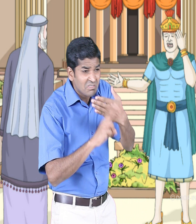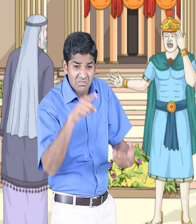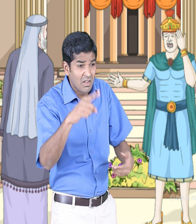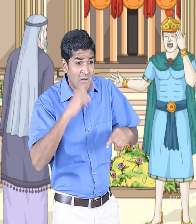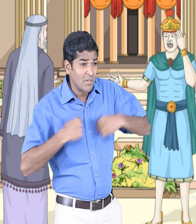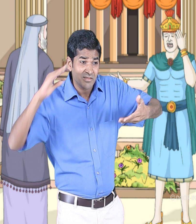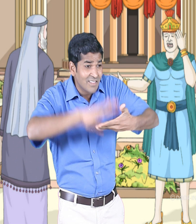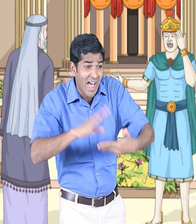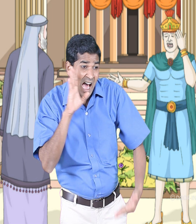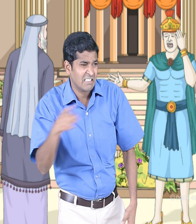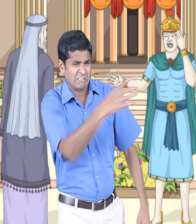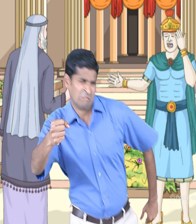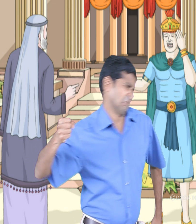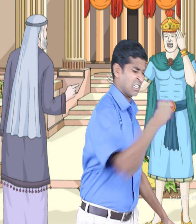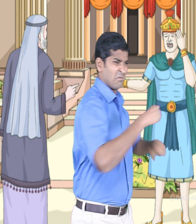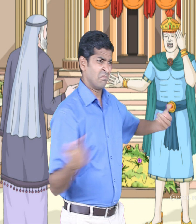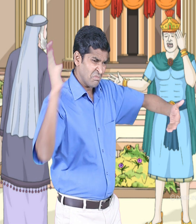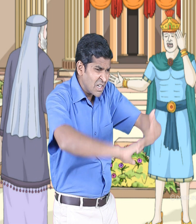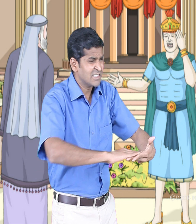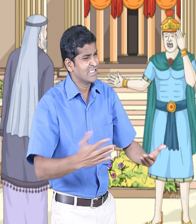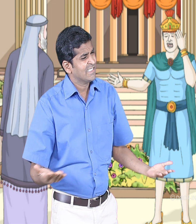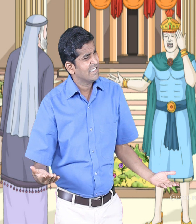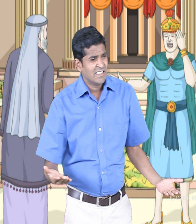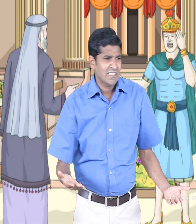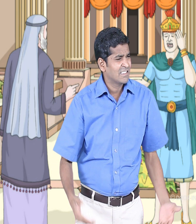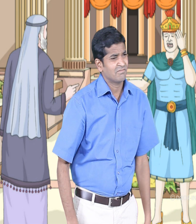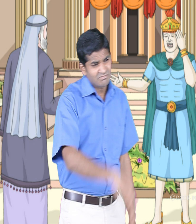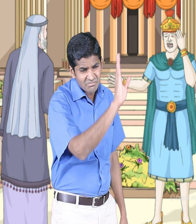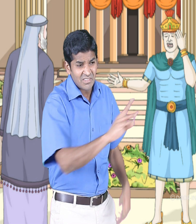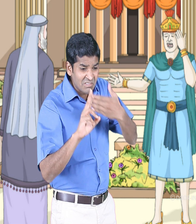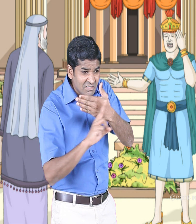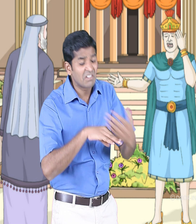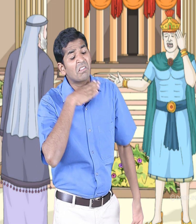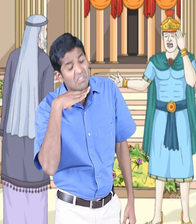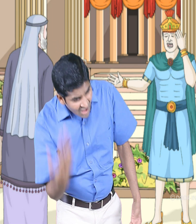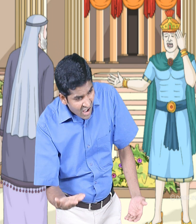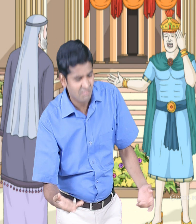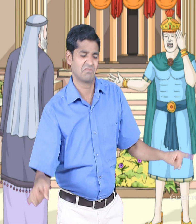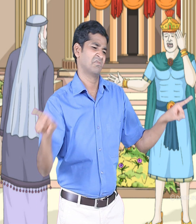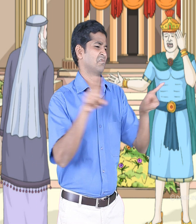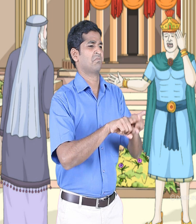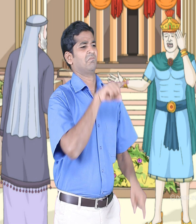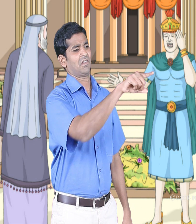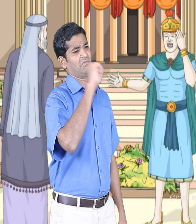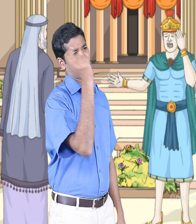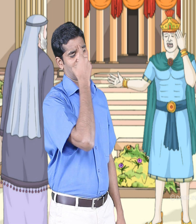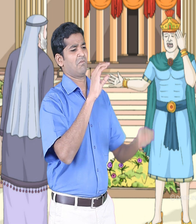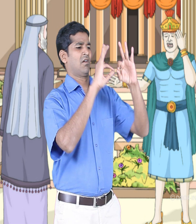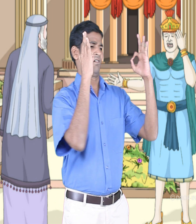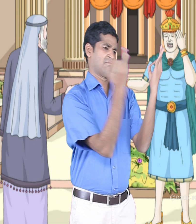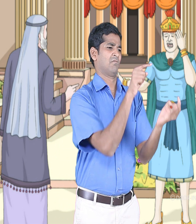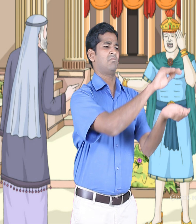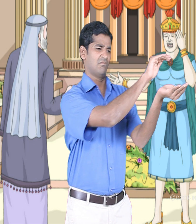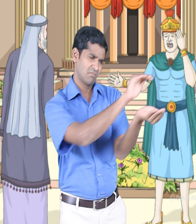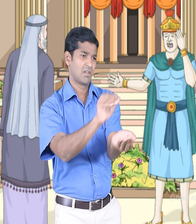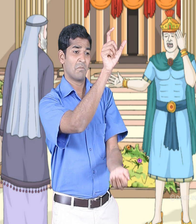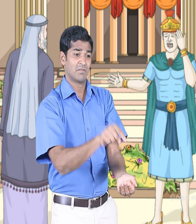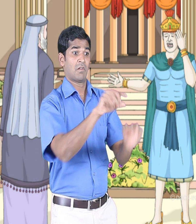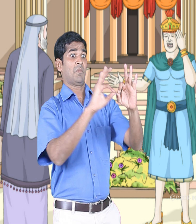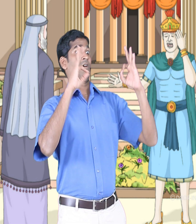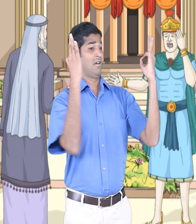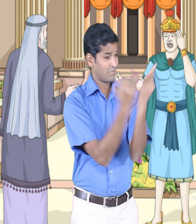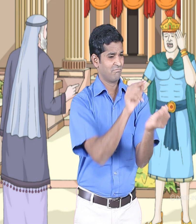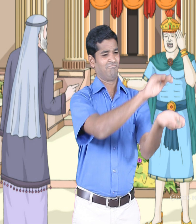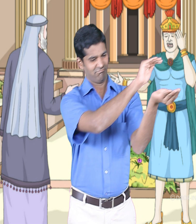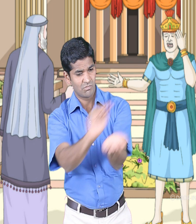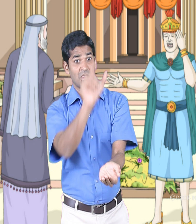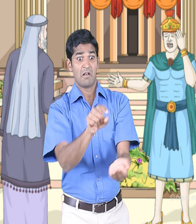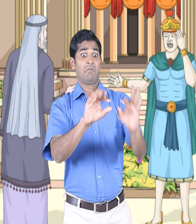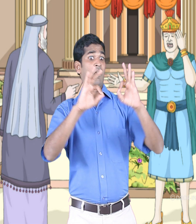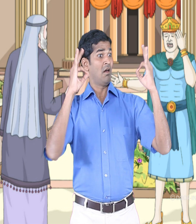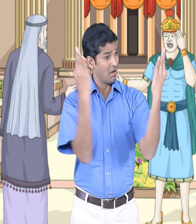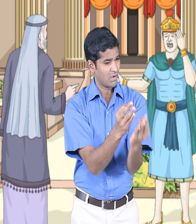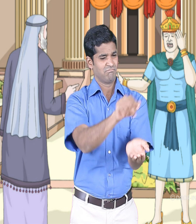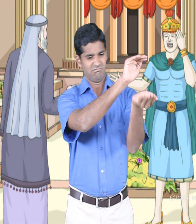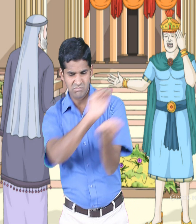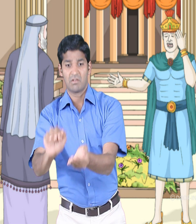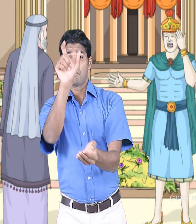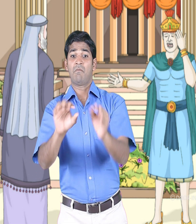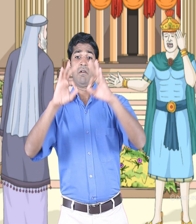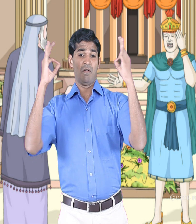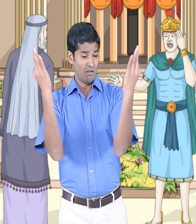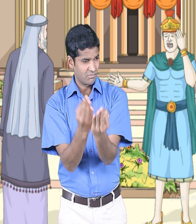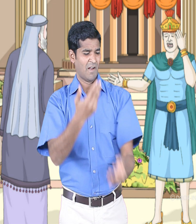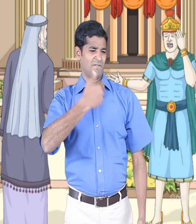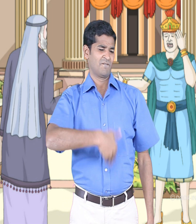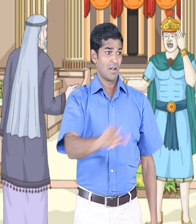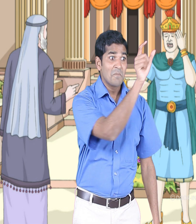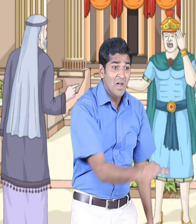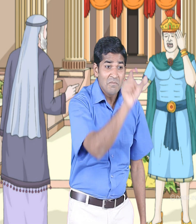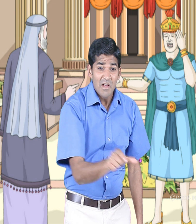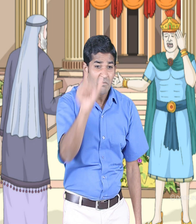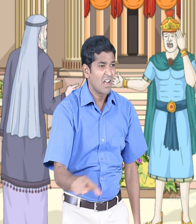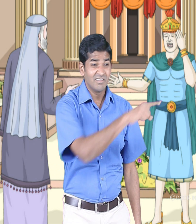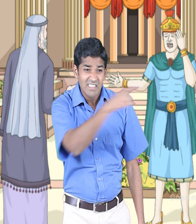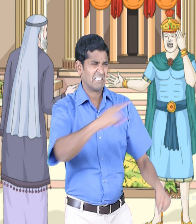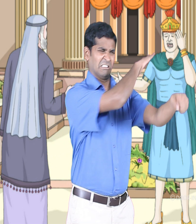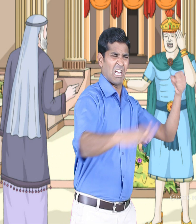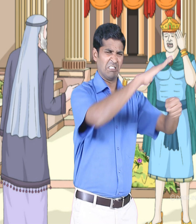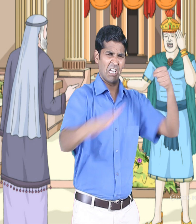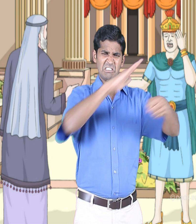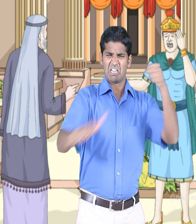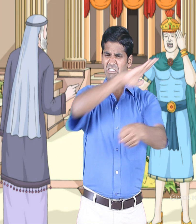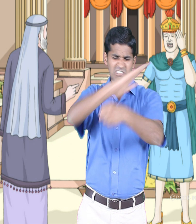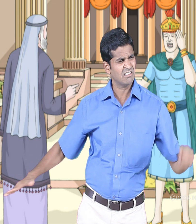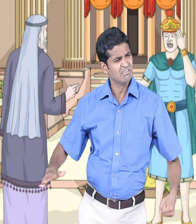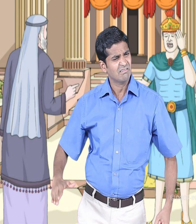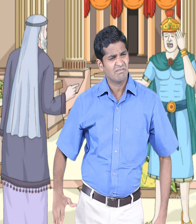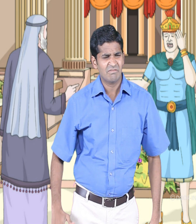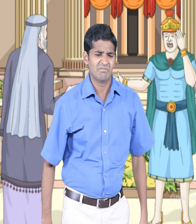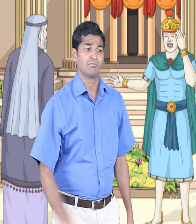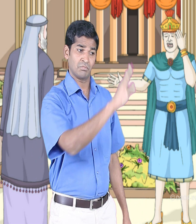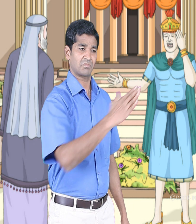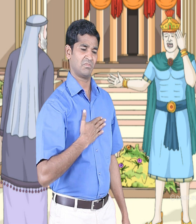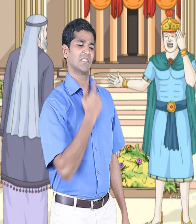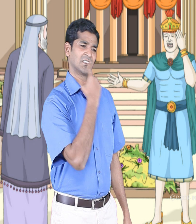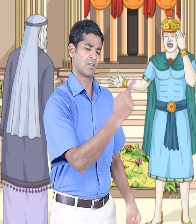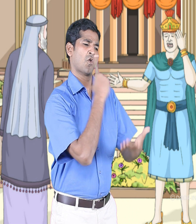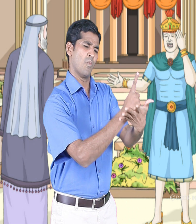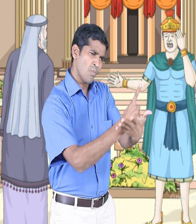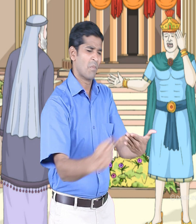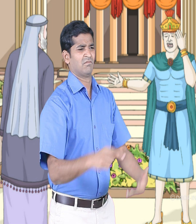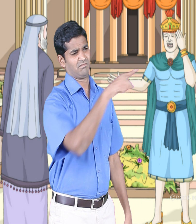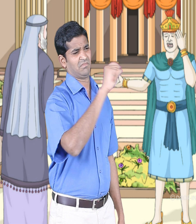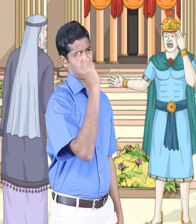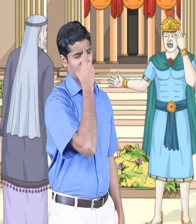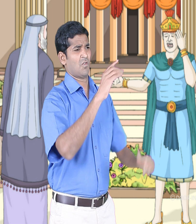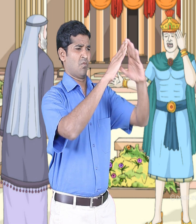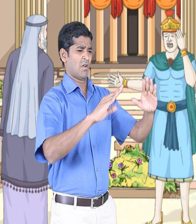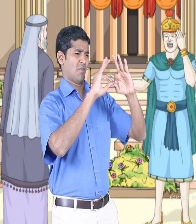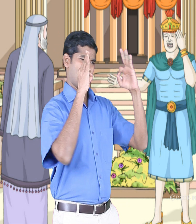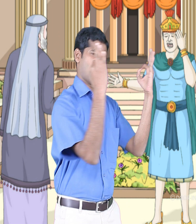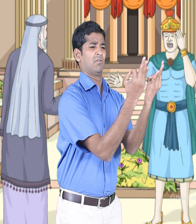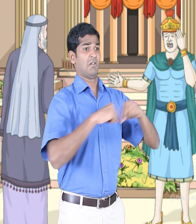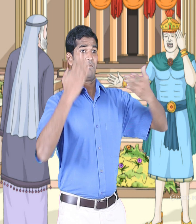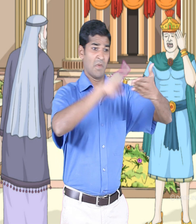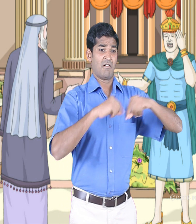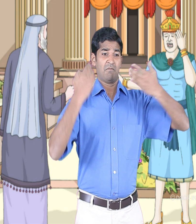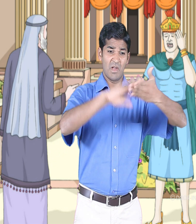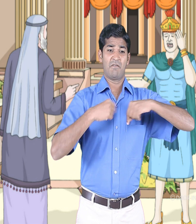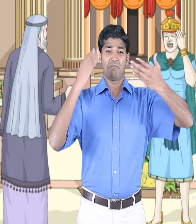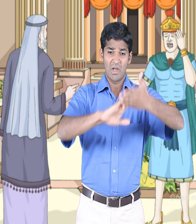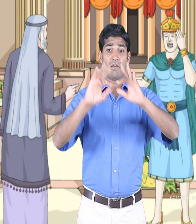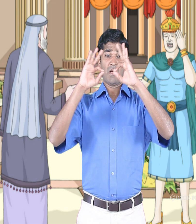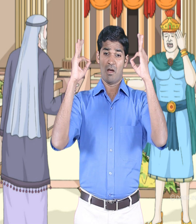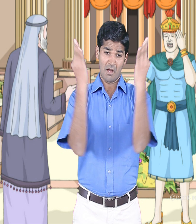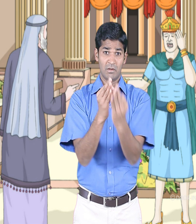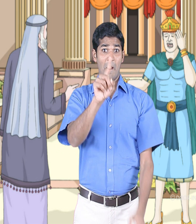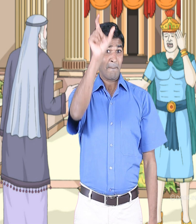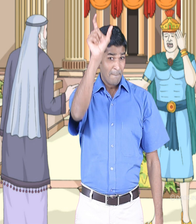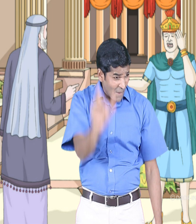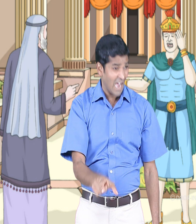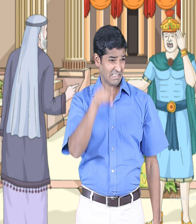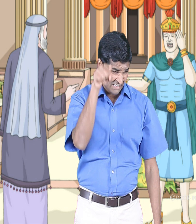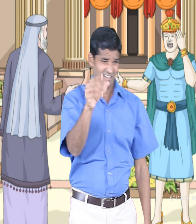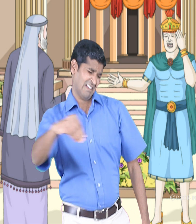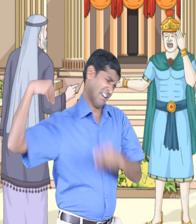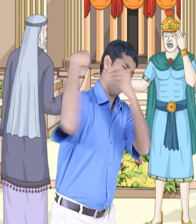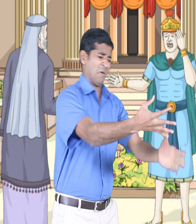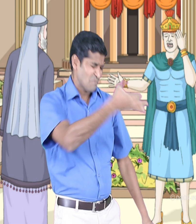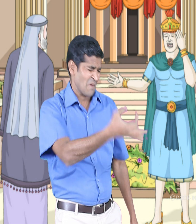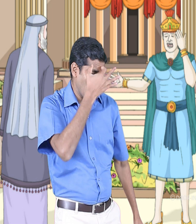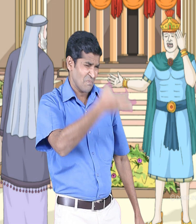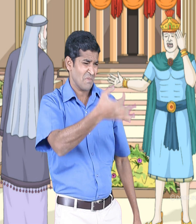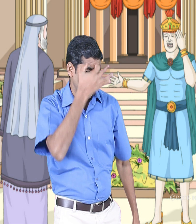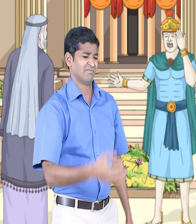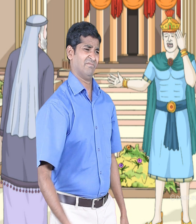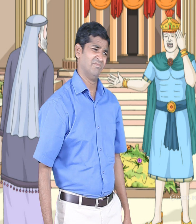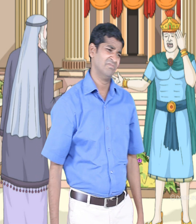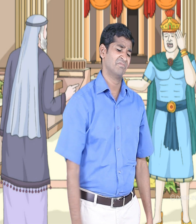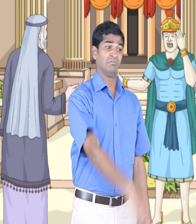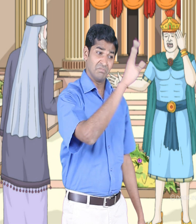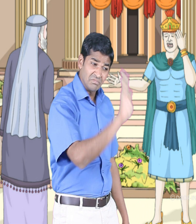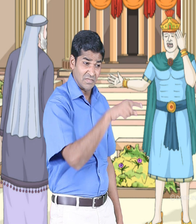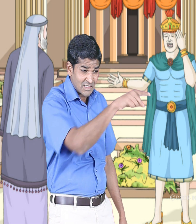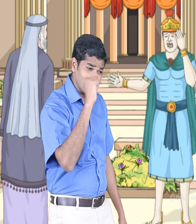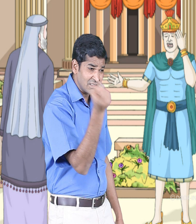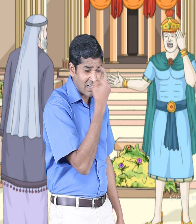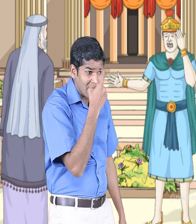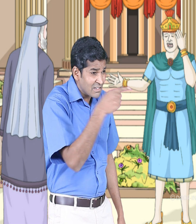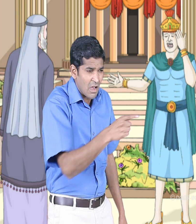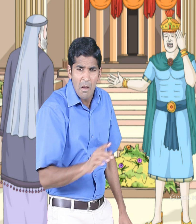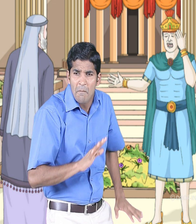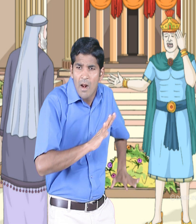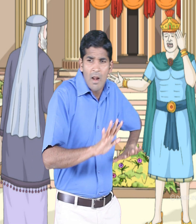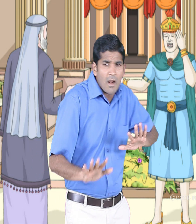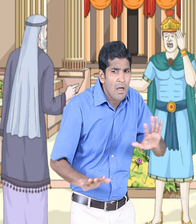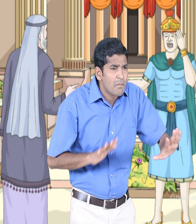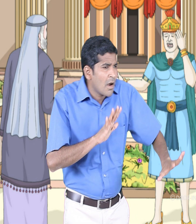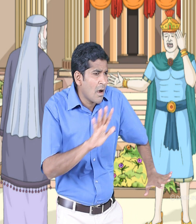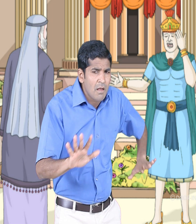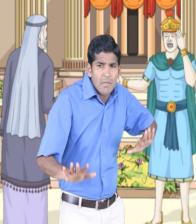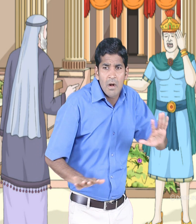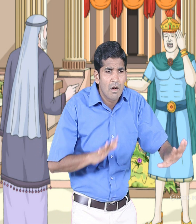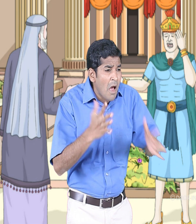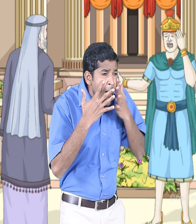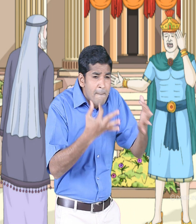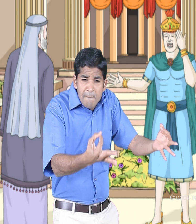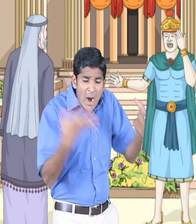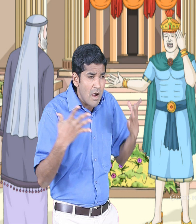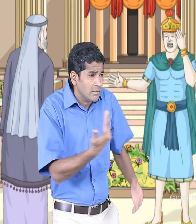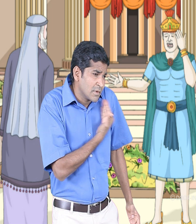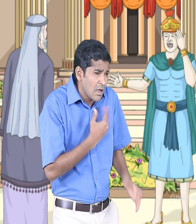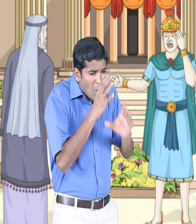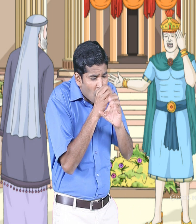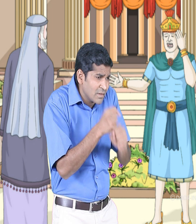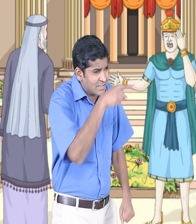Now, therefore, the sword will never depart from your house, because you have despised Me and have taken the wife of Uriah the Hittite to be your own.’ This is what the LORD says: ‘I will raise up adversity against you from your own house.